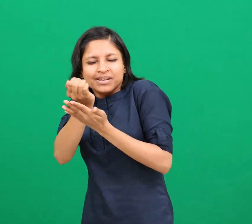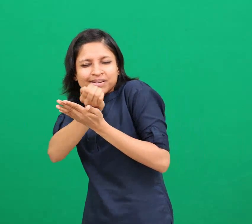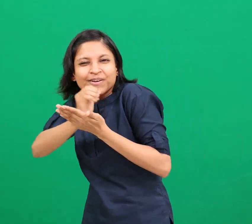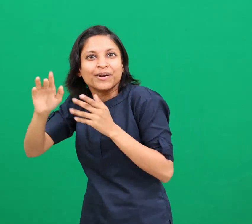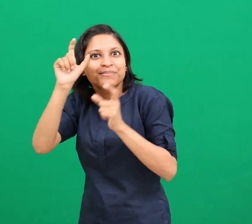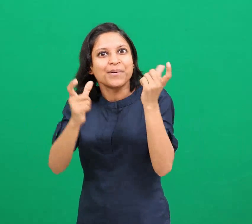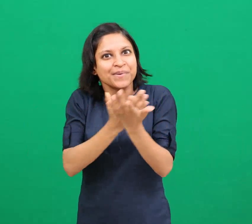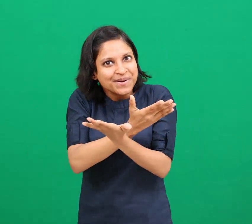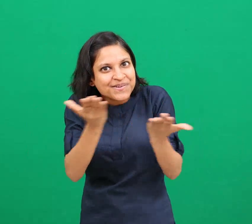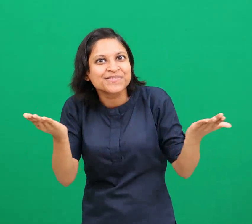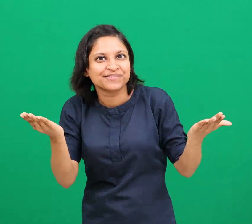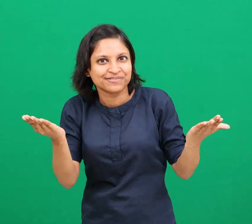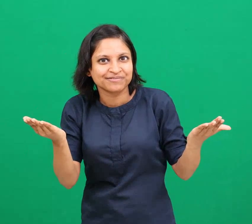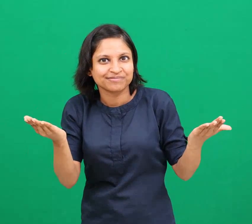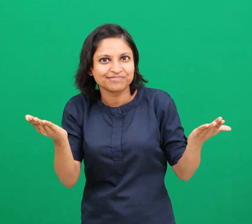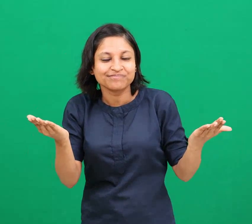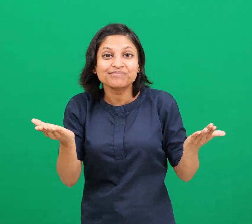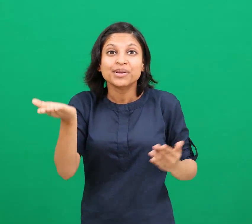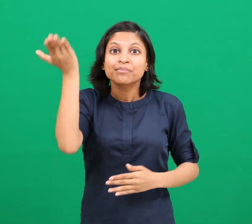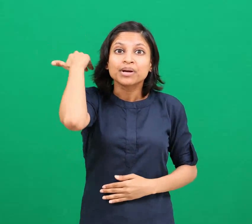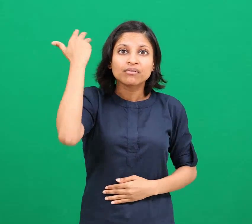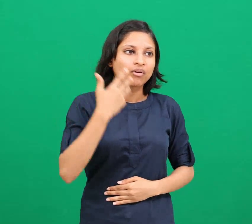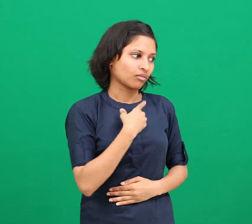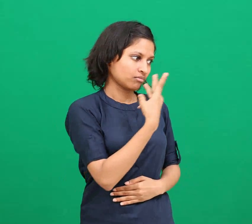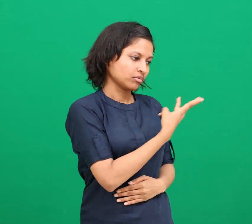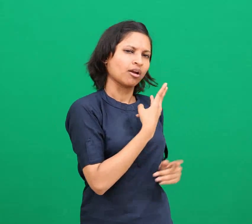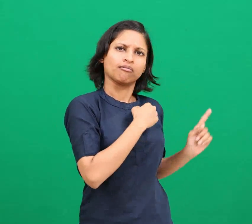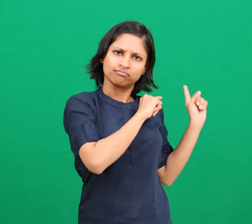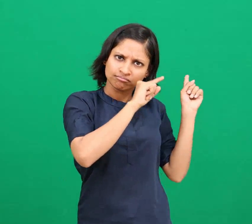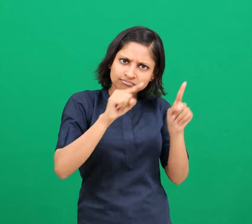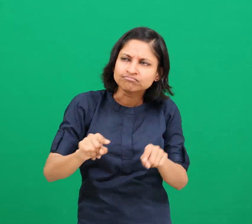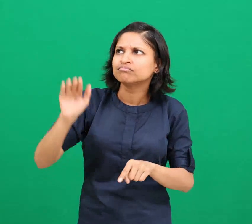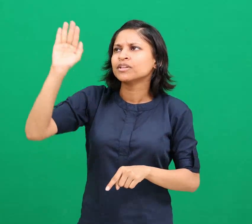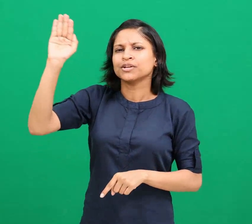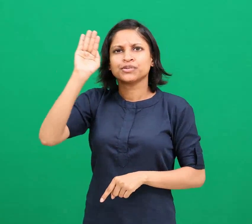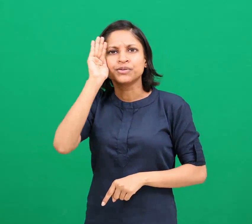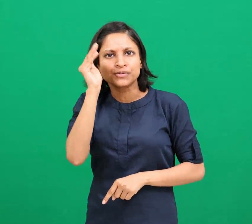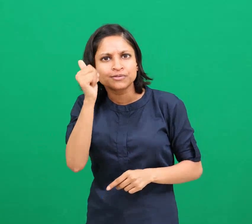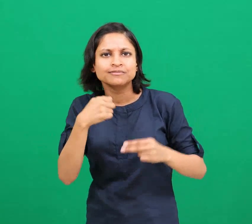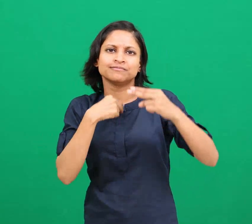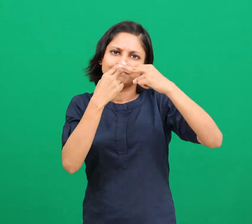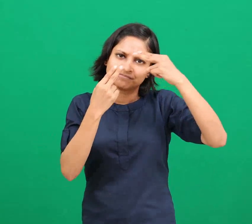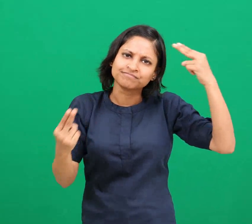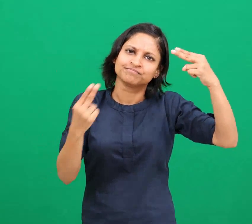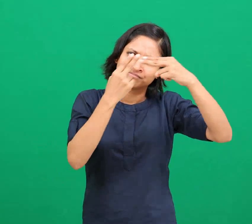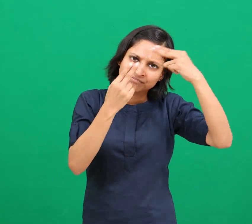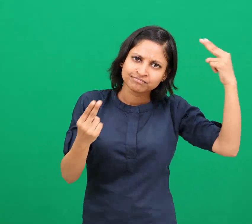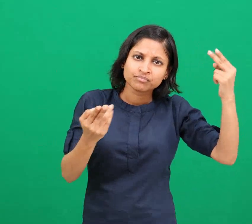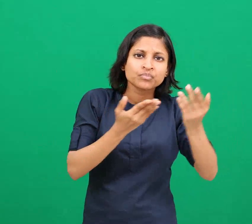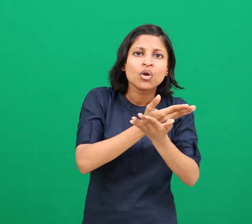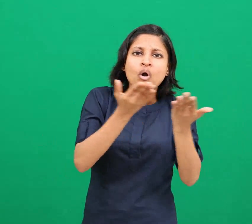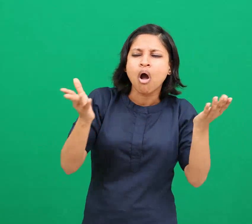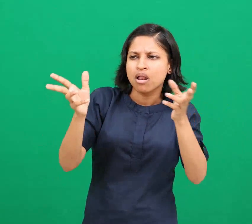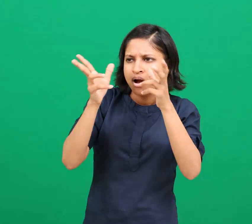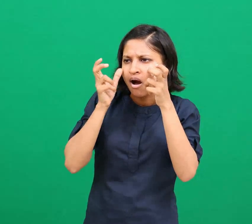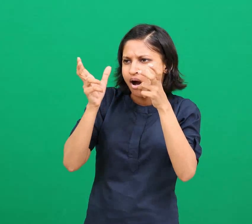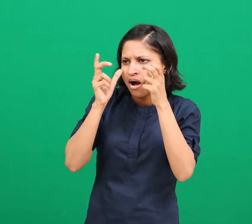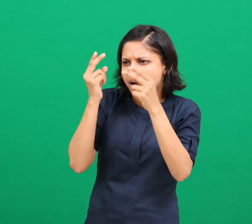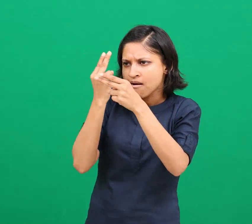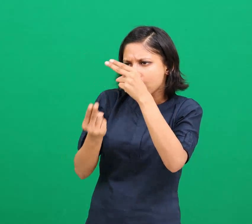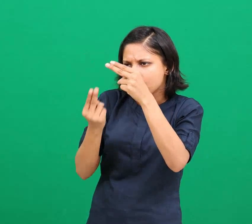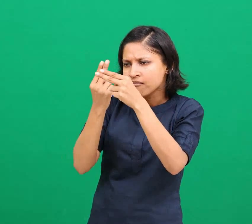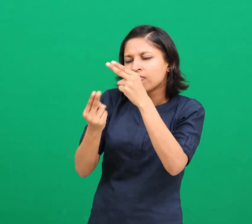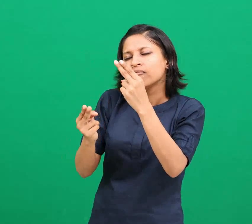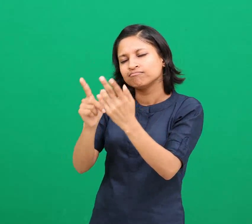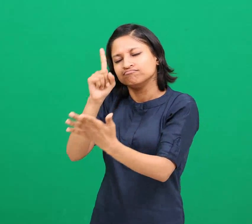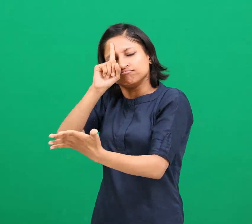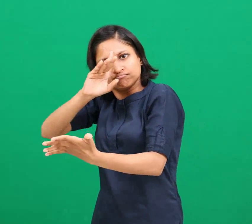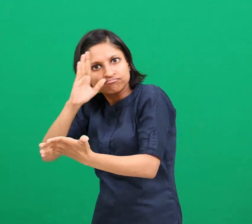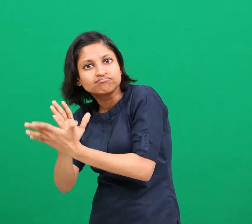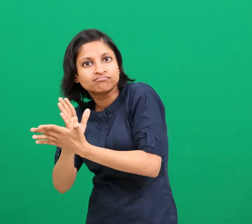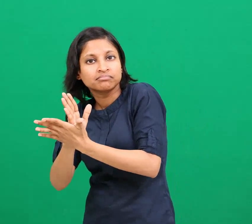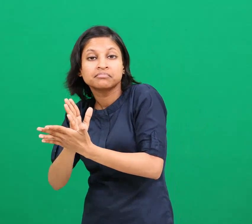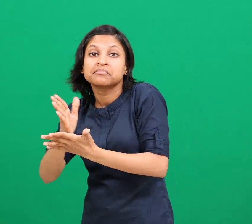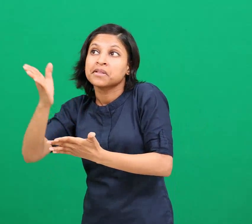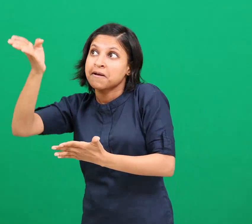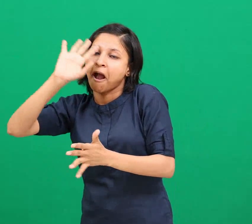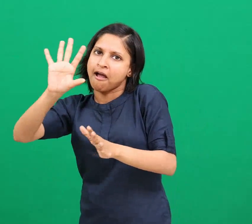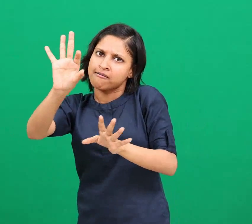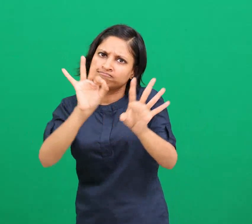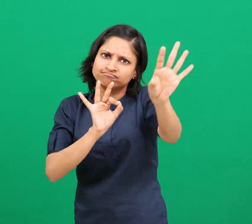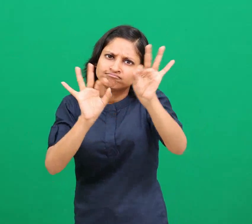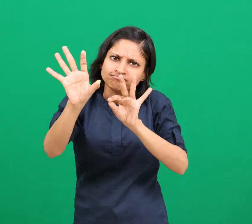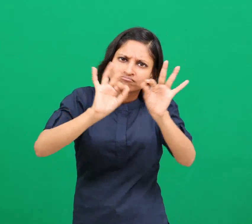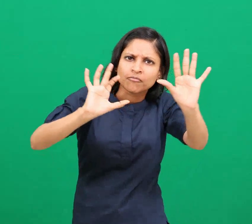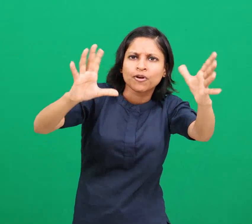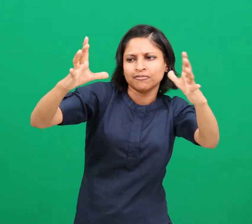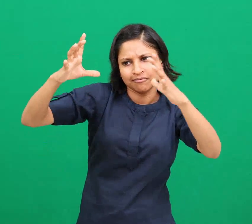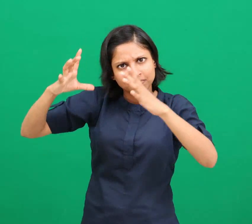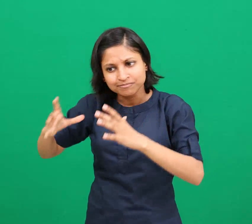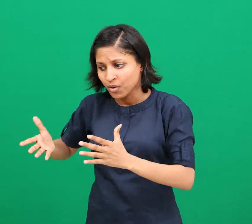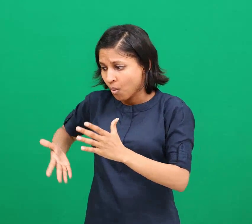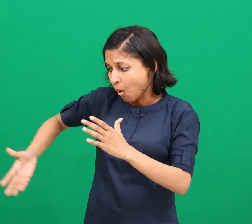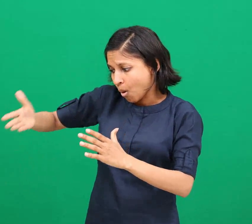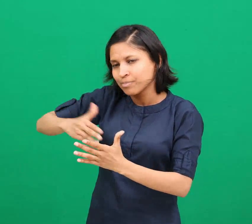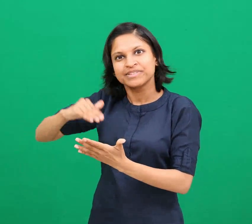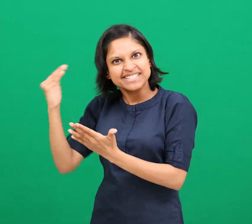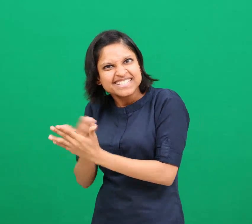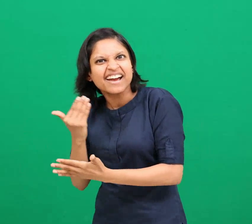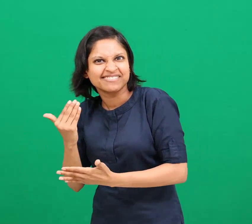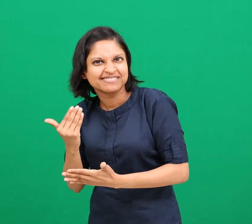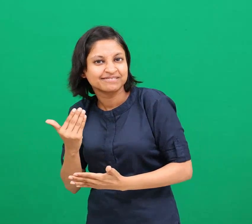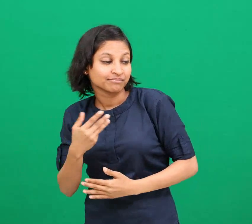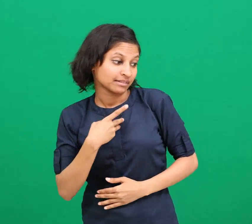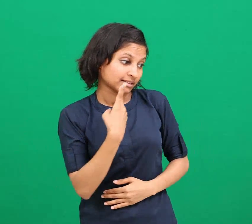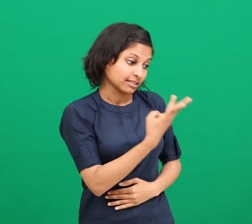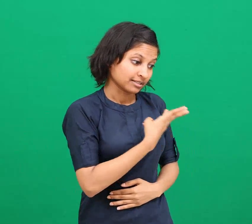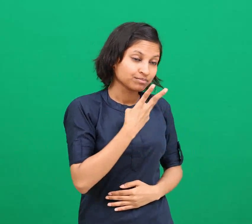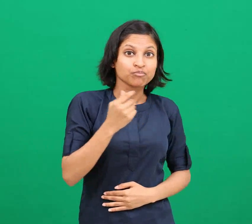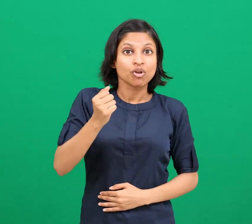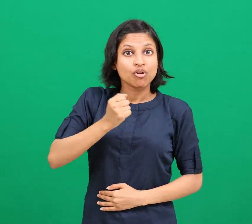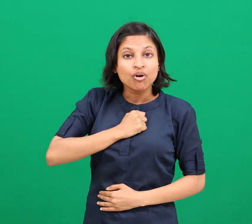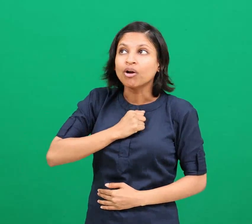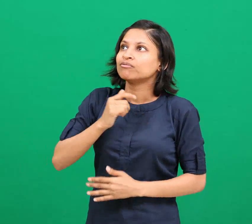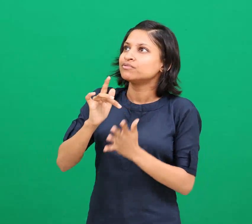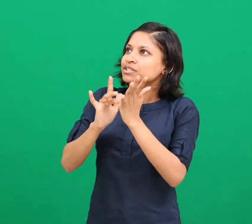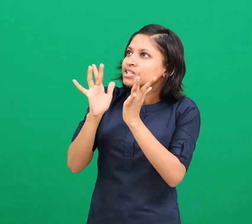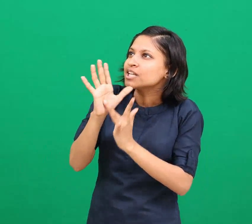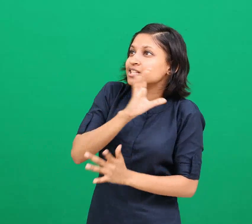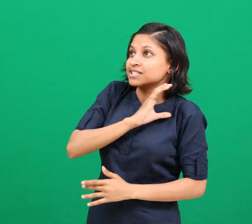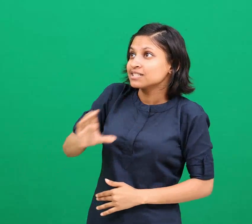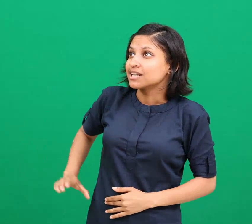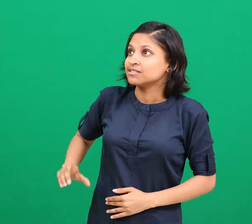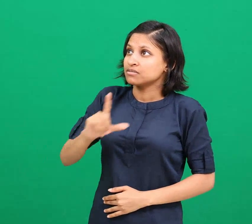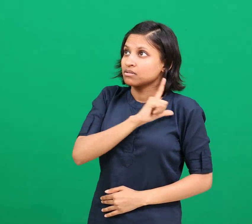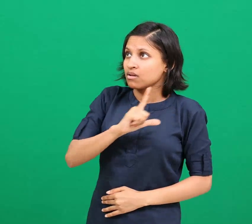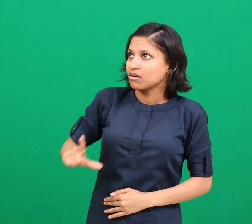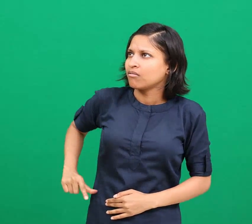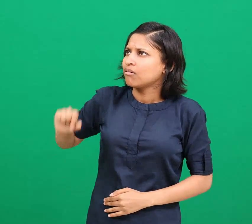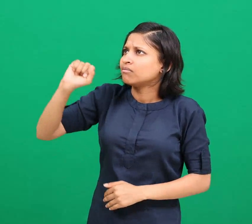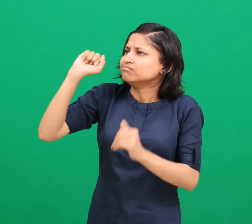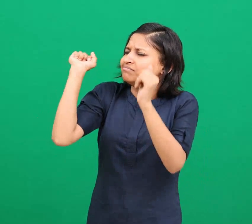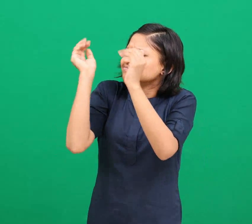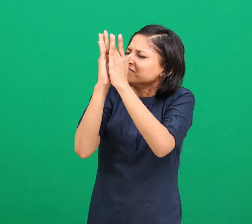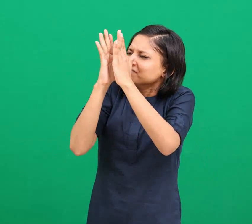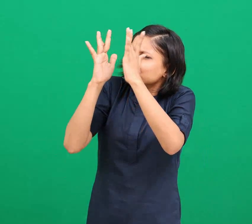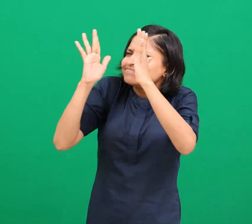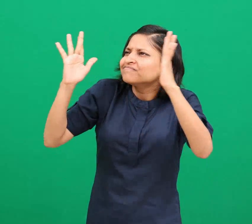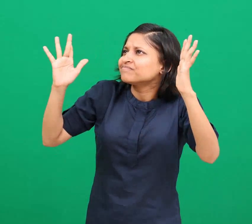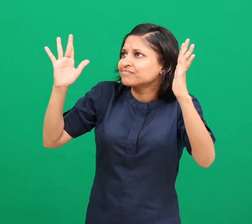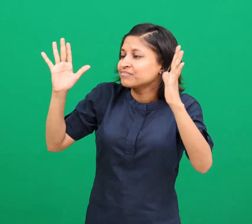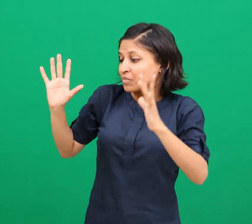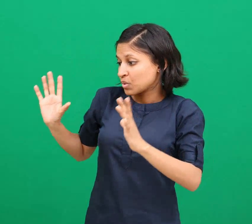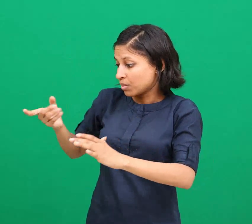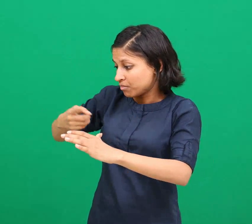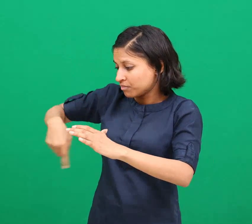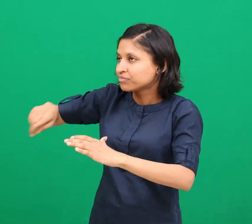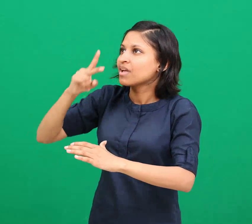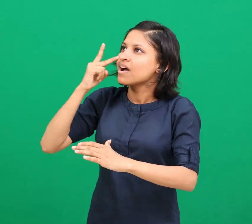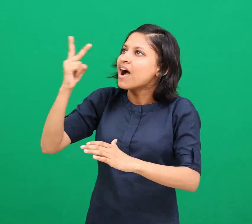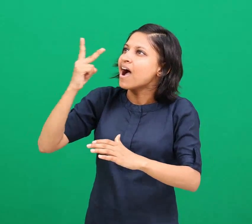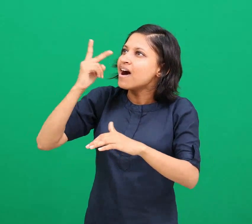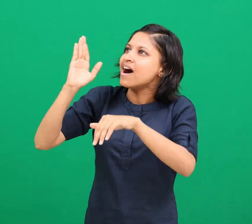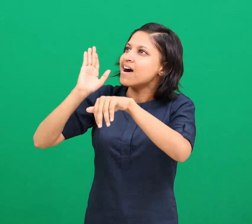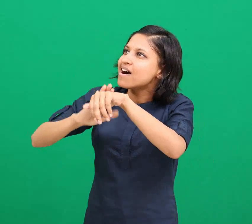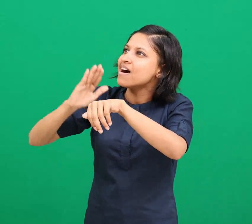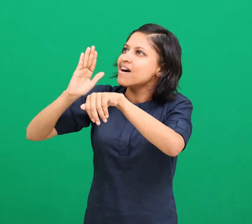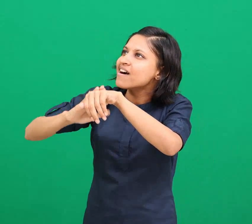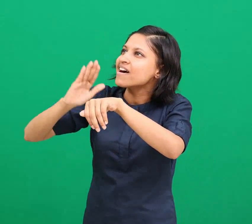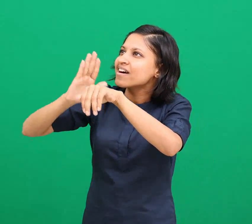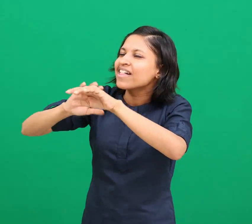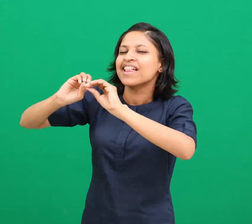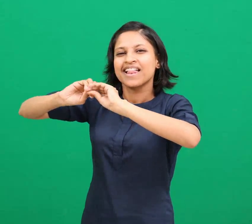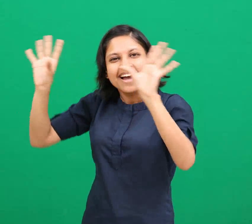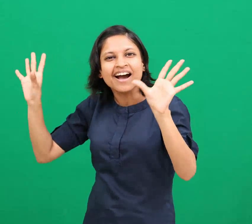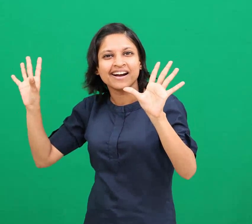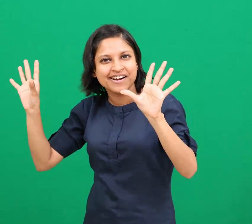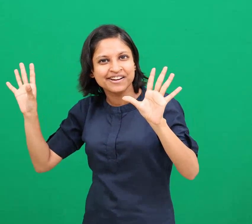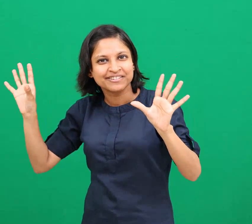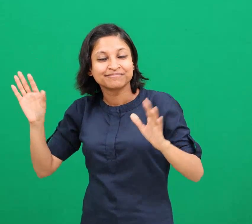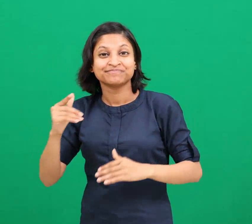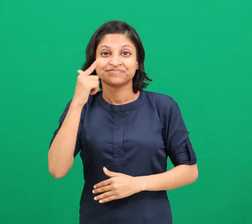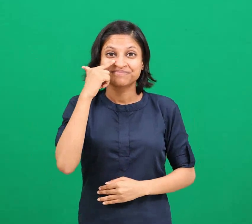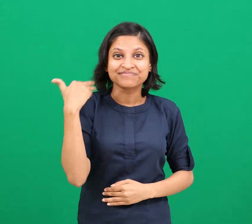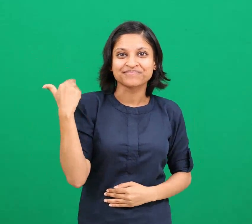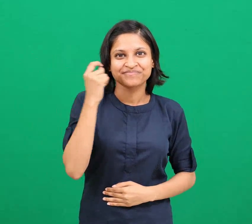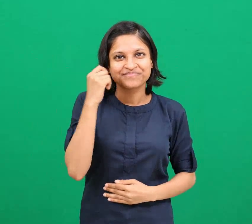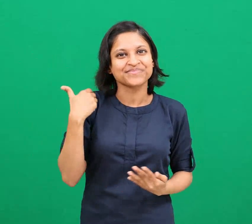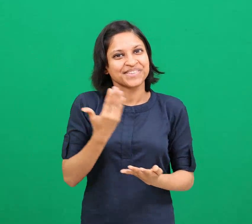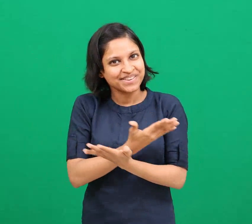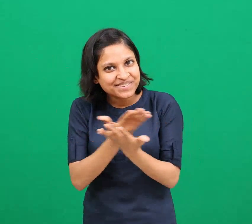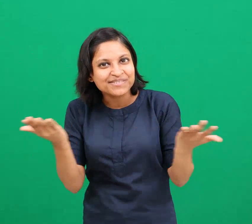To this He called you through our gospel, so that you may share in the glory of our Lord Jesus Christ.